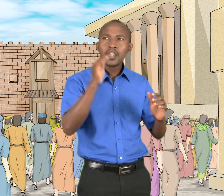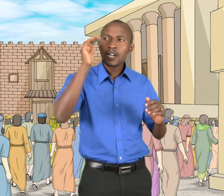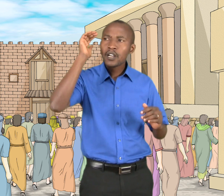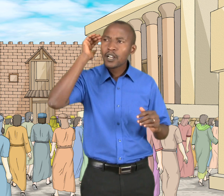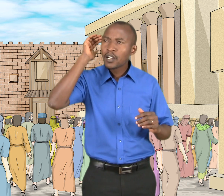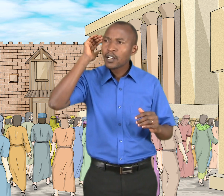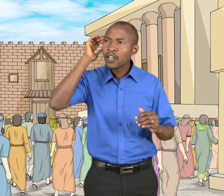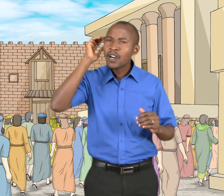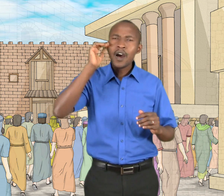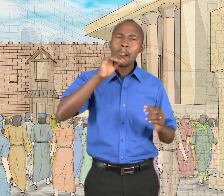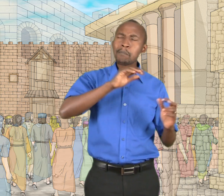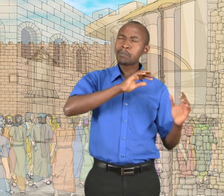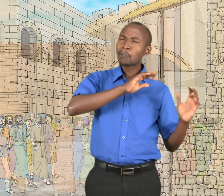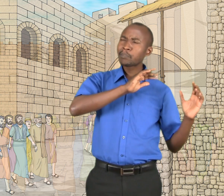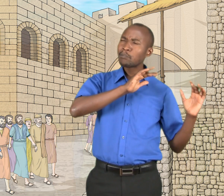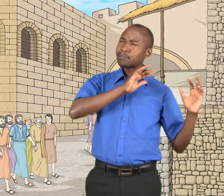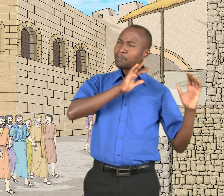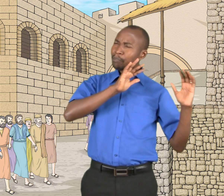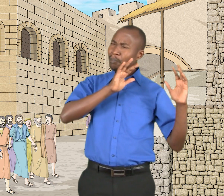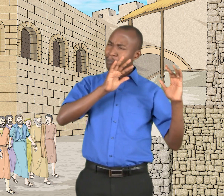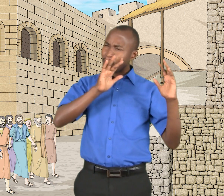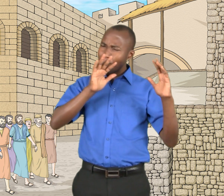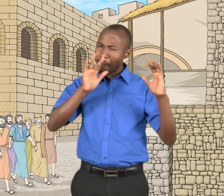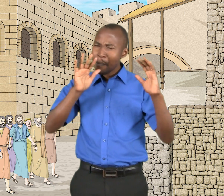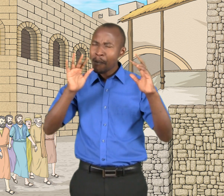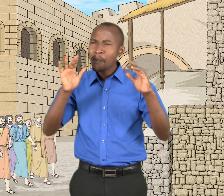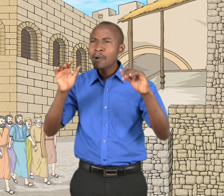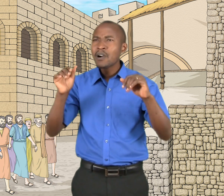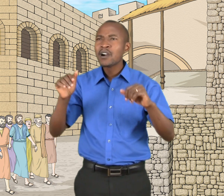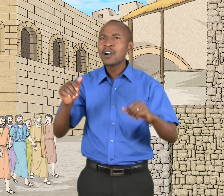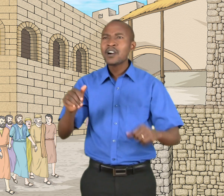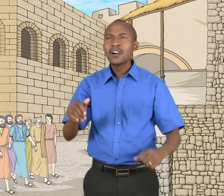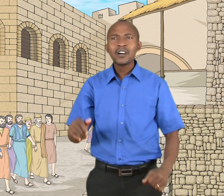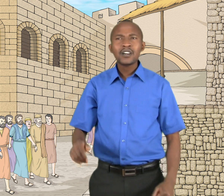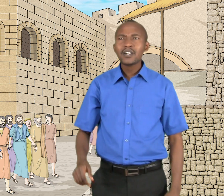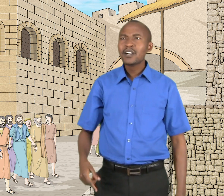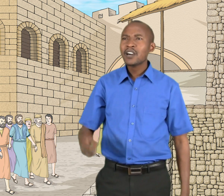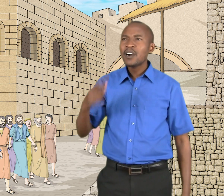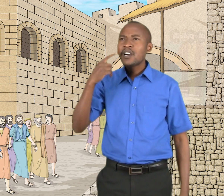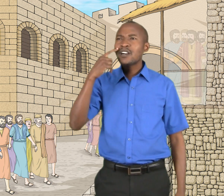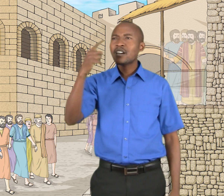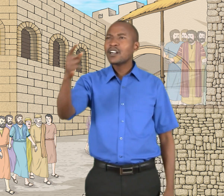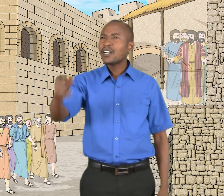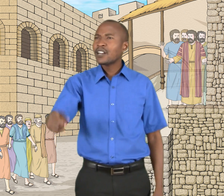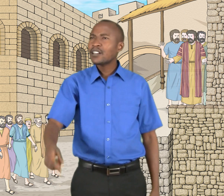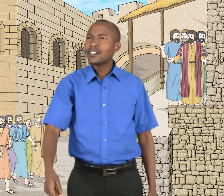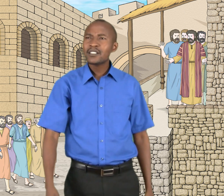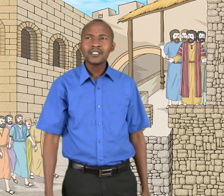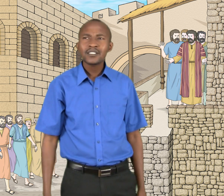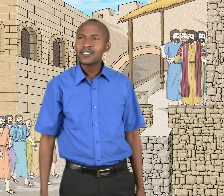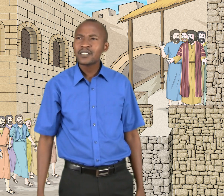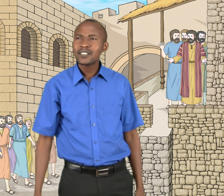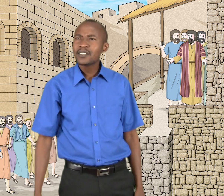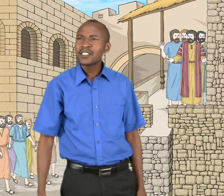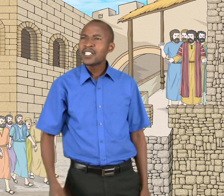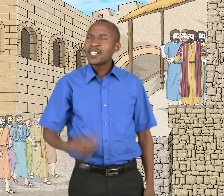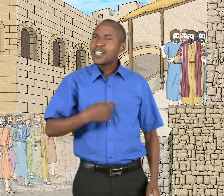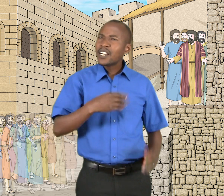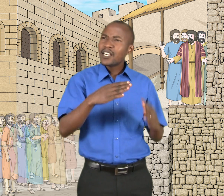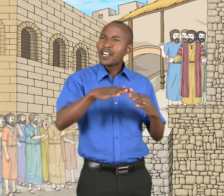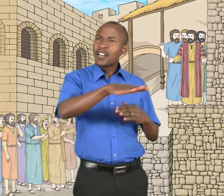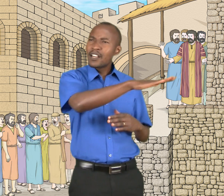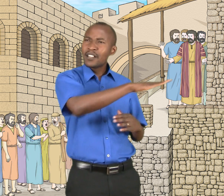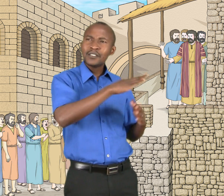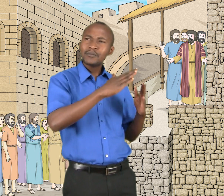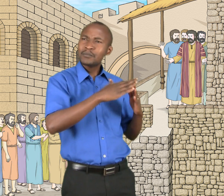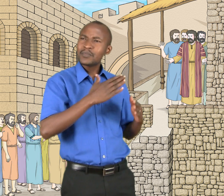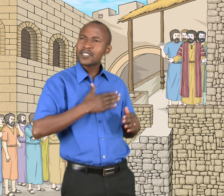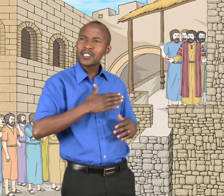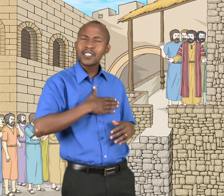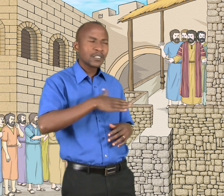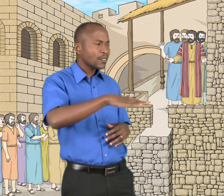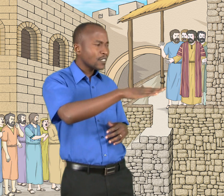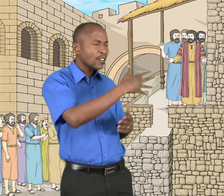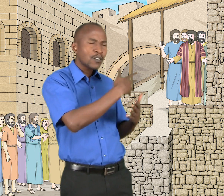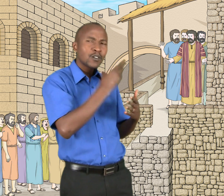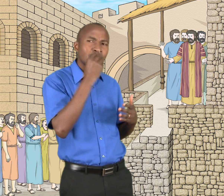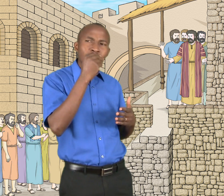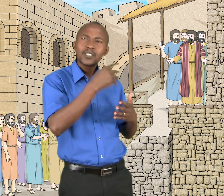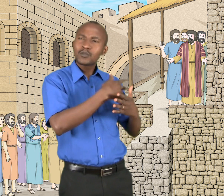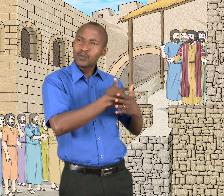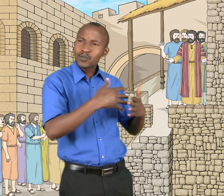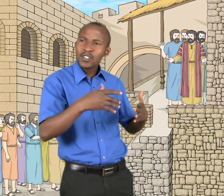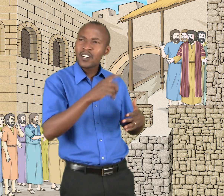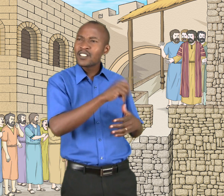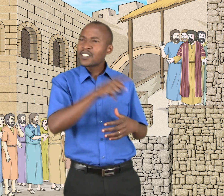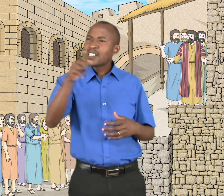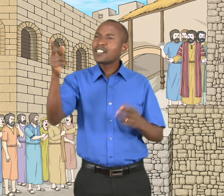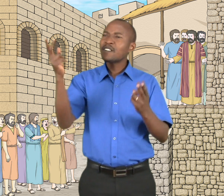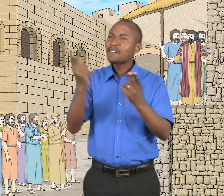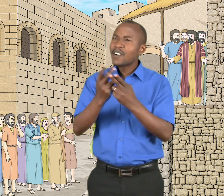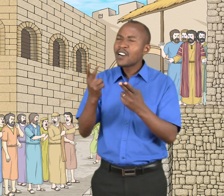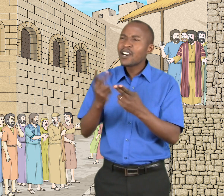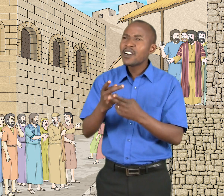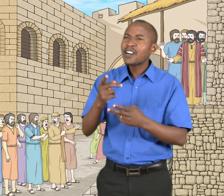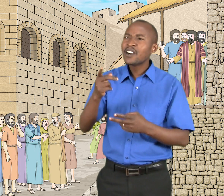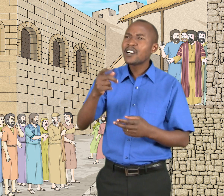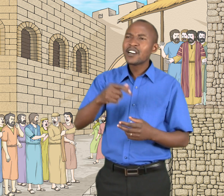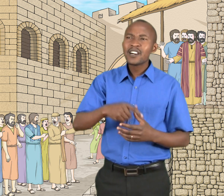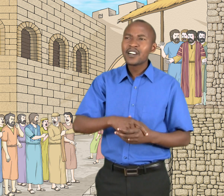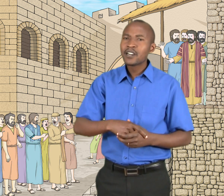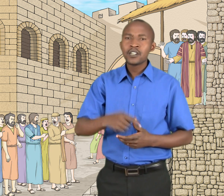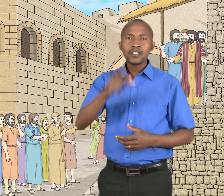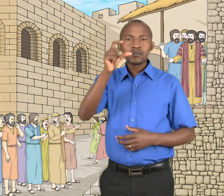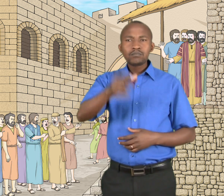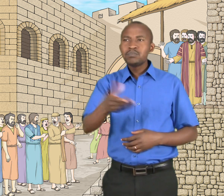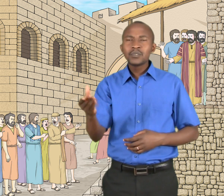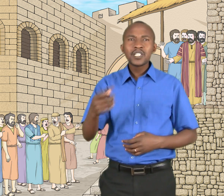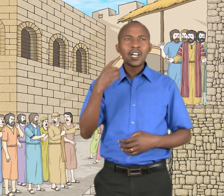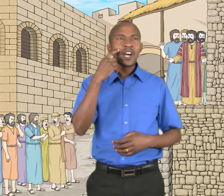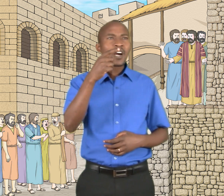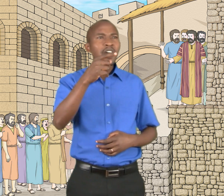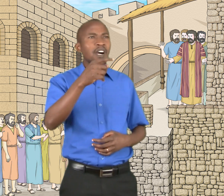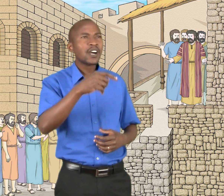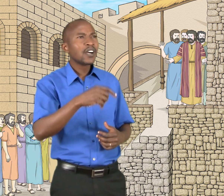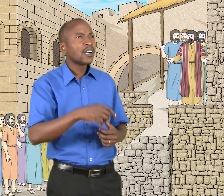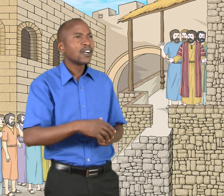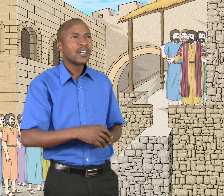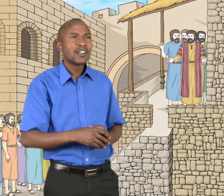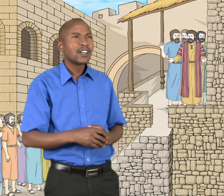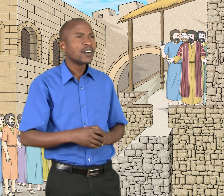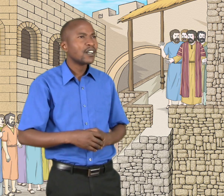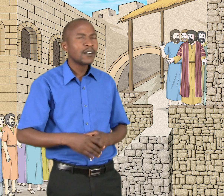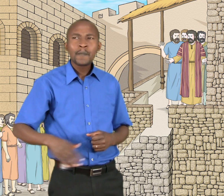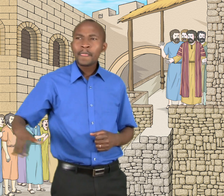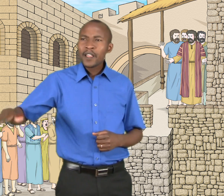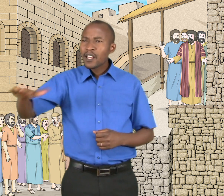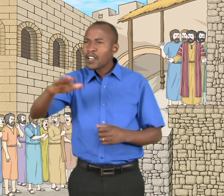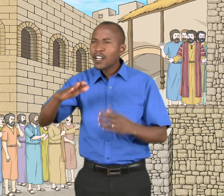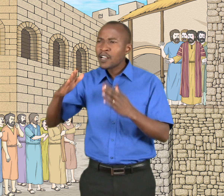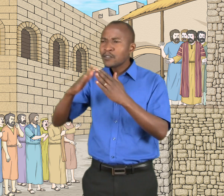And when this sound rang out, a crowd came together in bewilderment, because each one heard them speaking his own language.